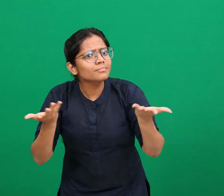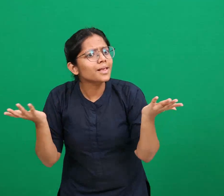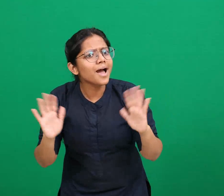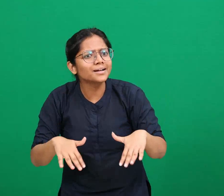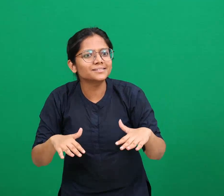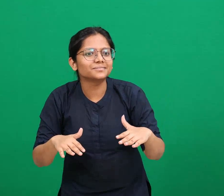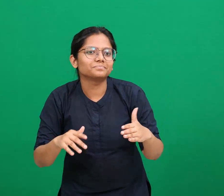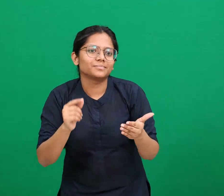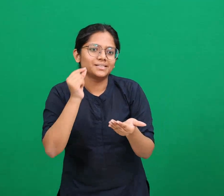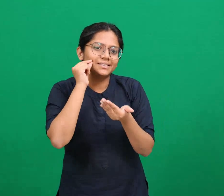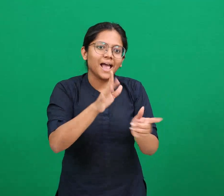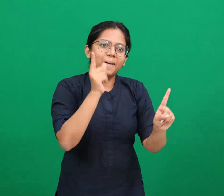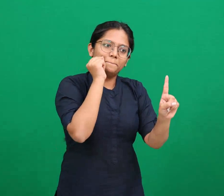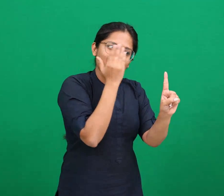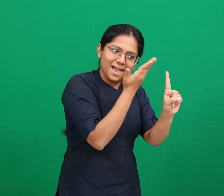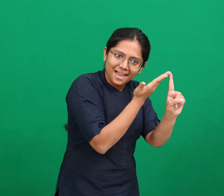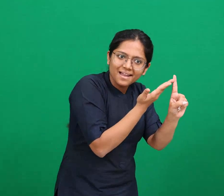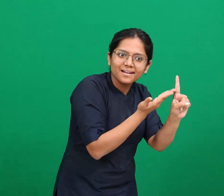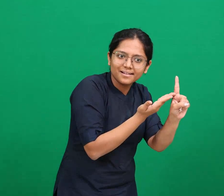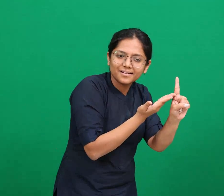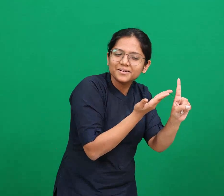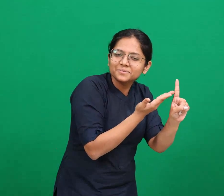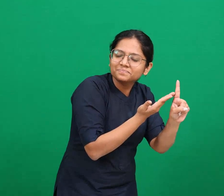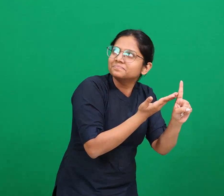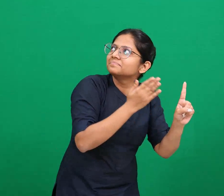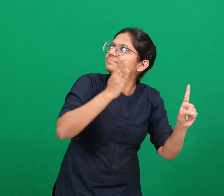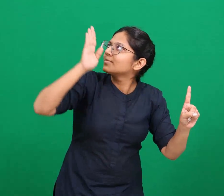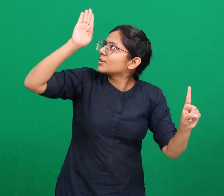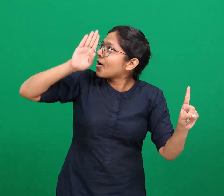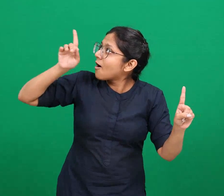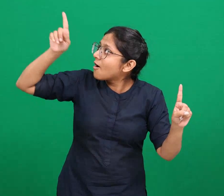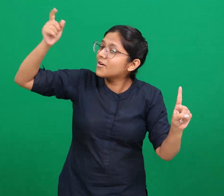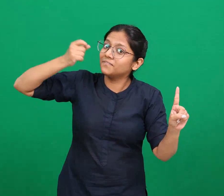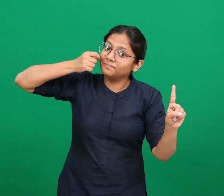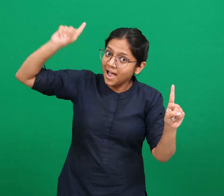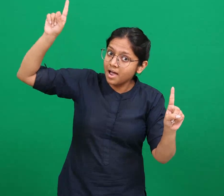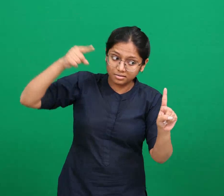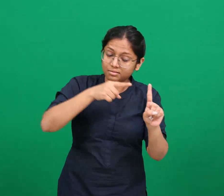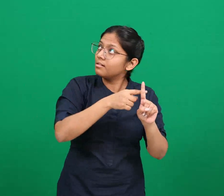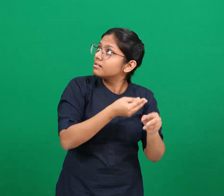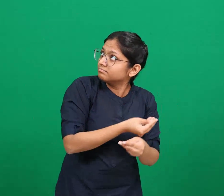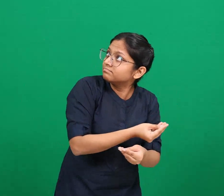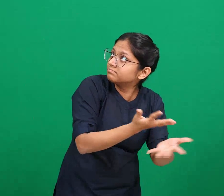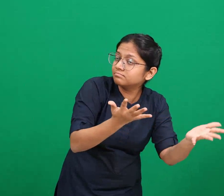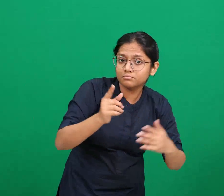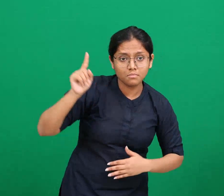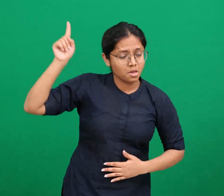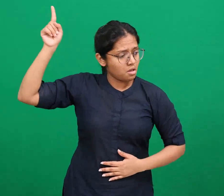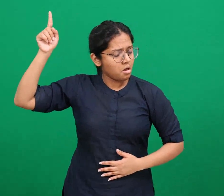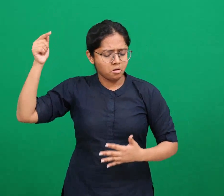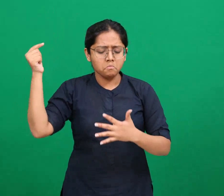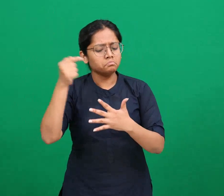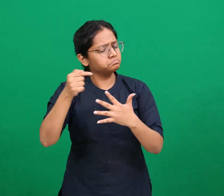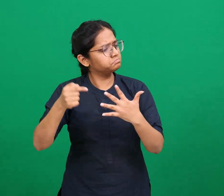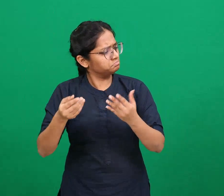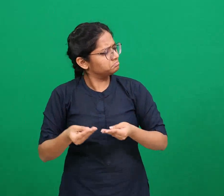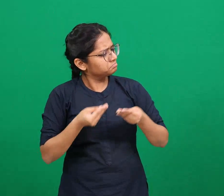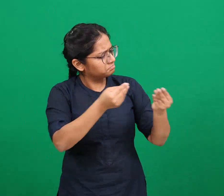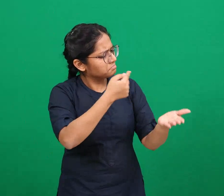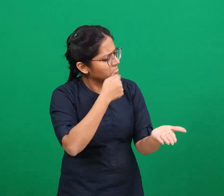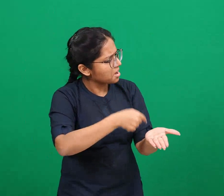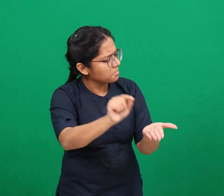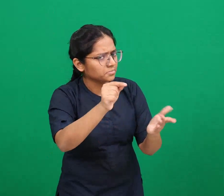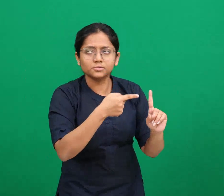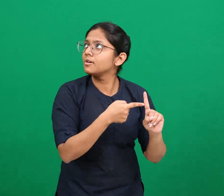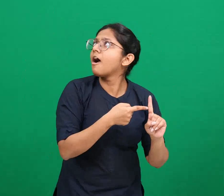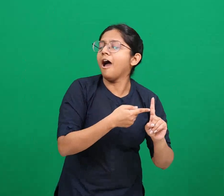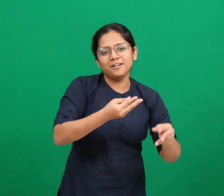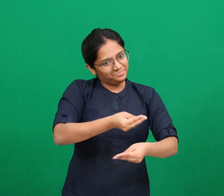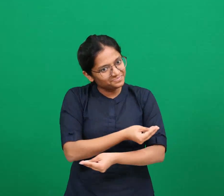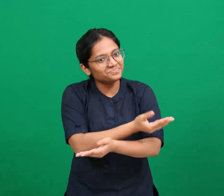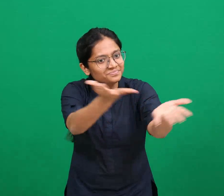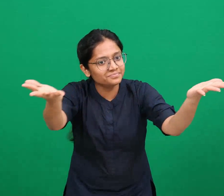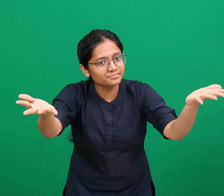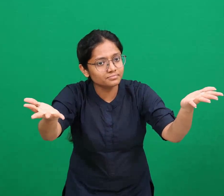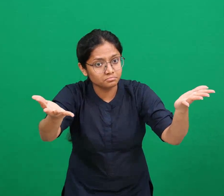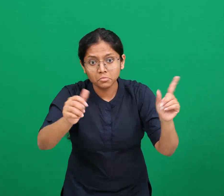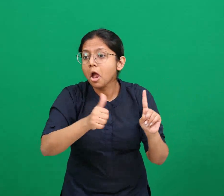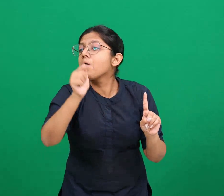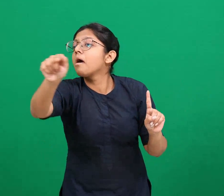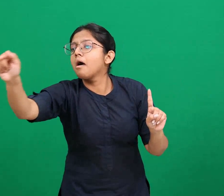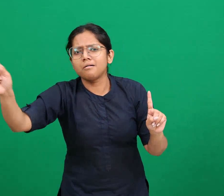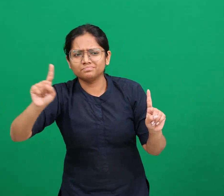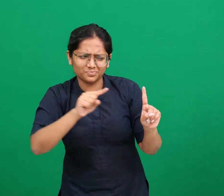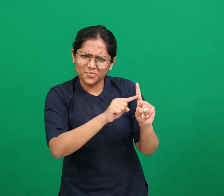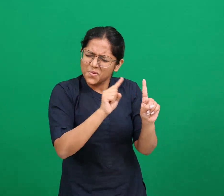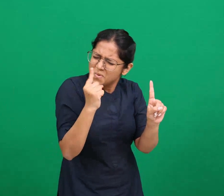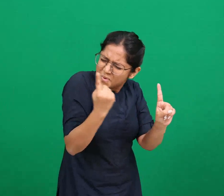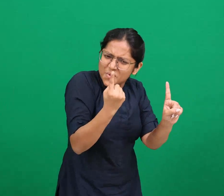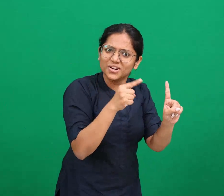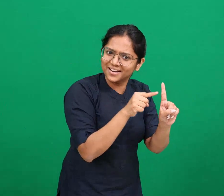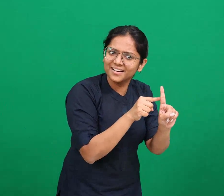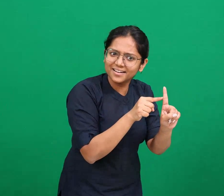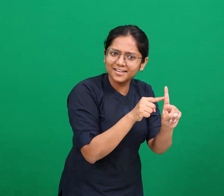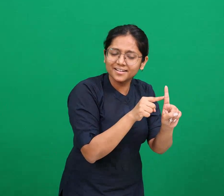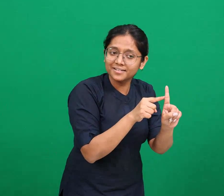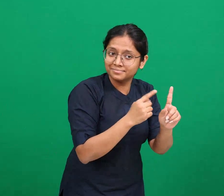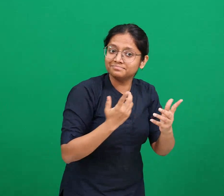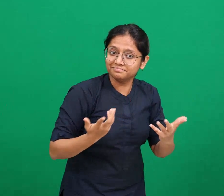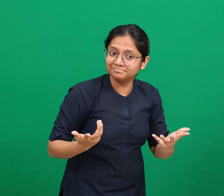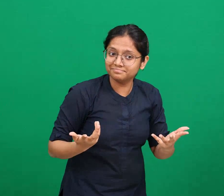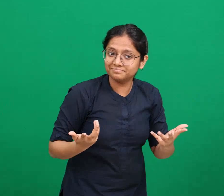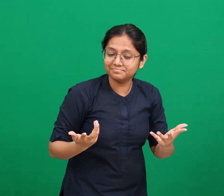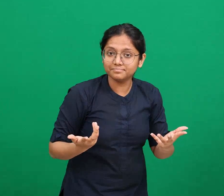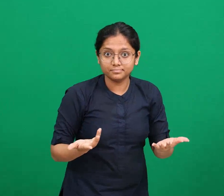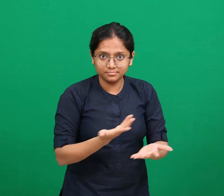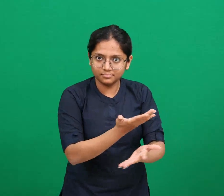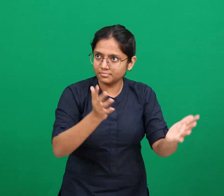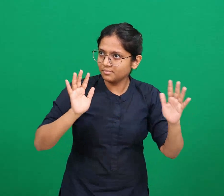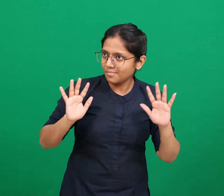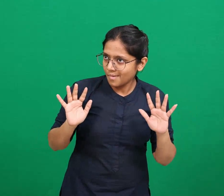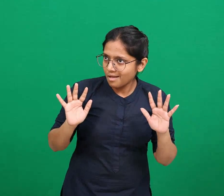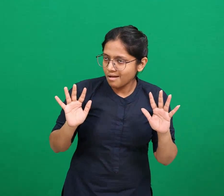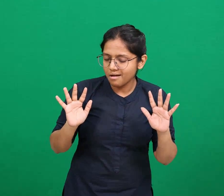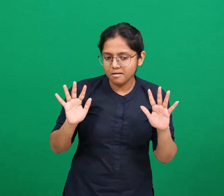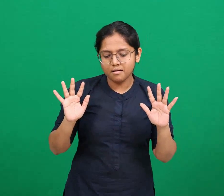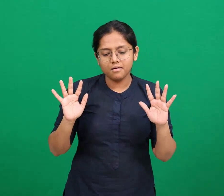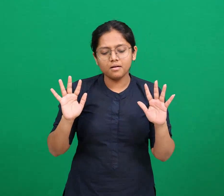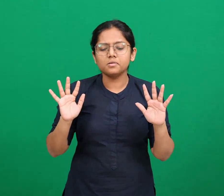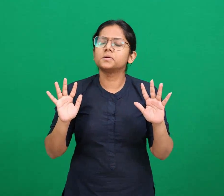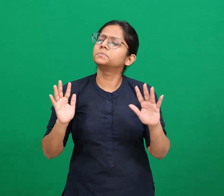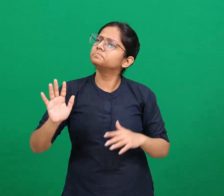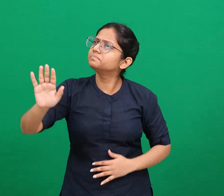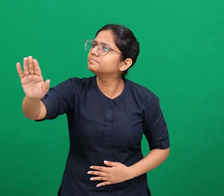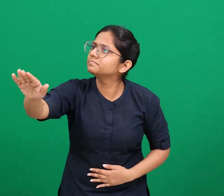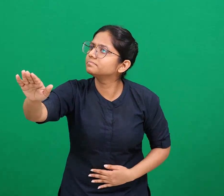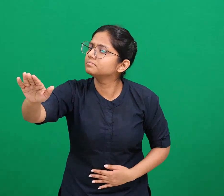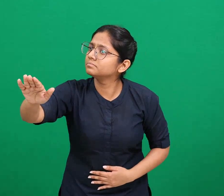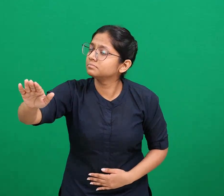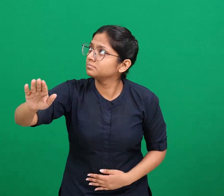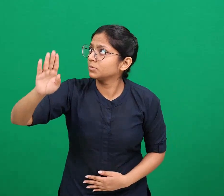For on Him God the Father has placed His seal of approval."